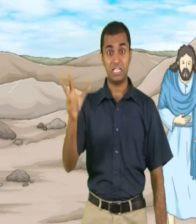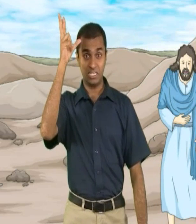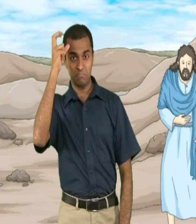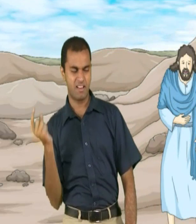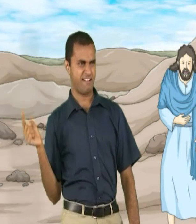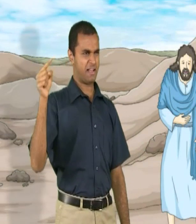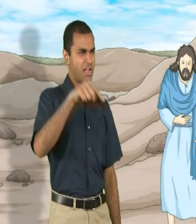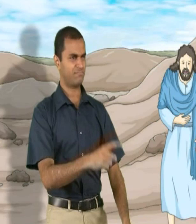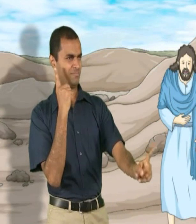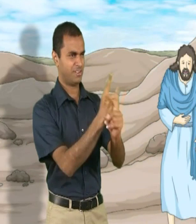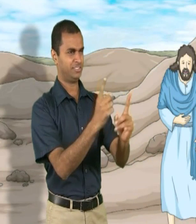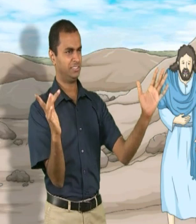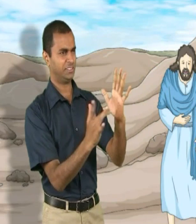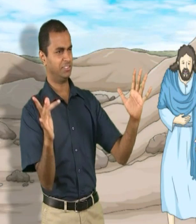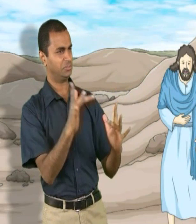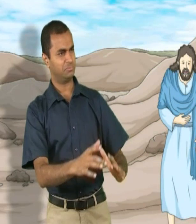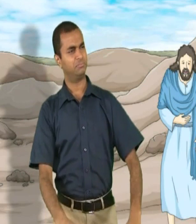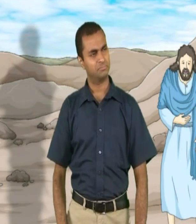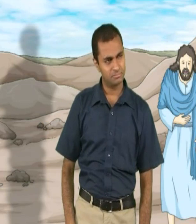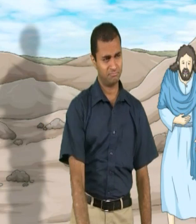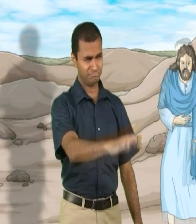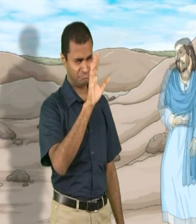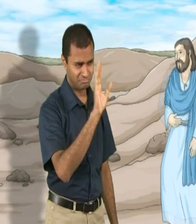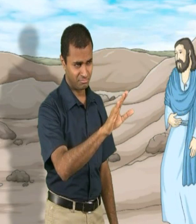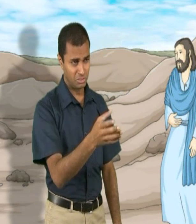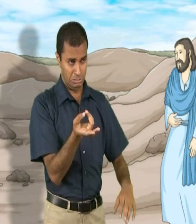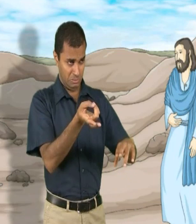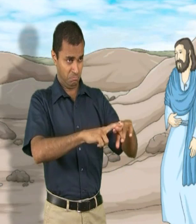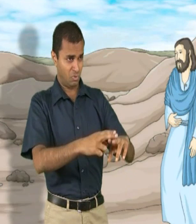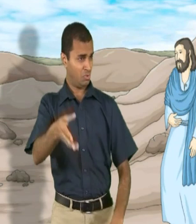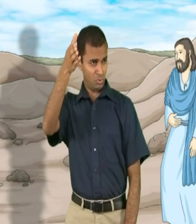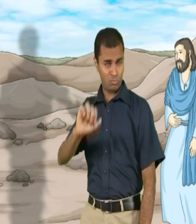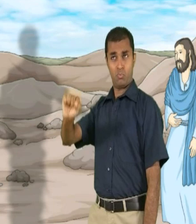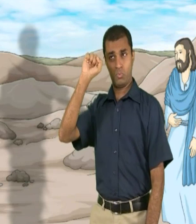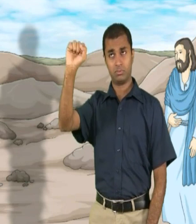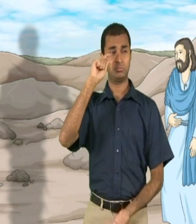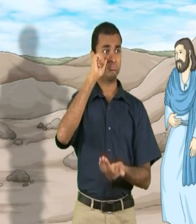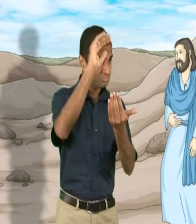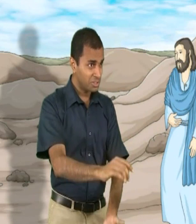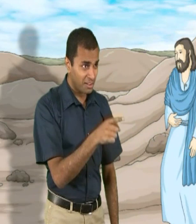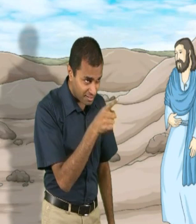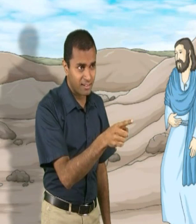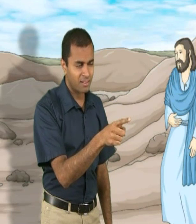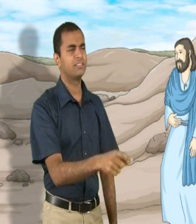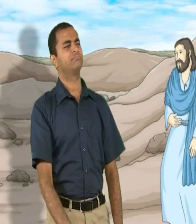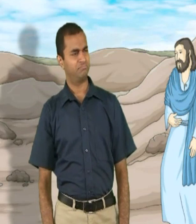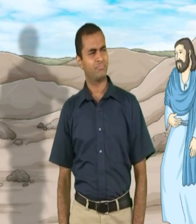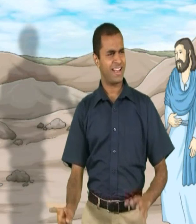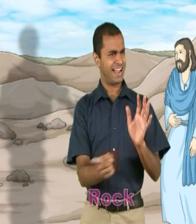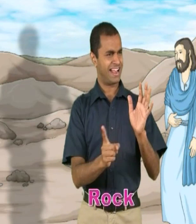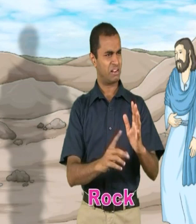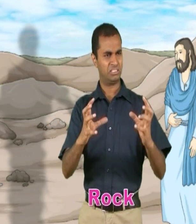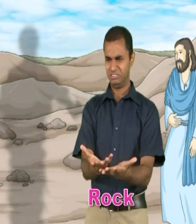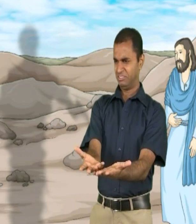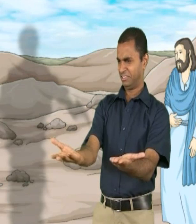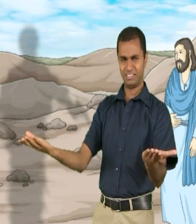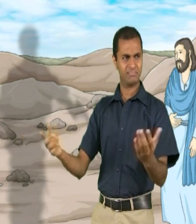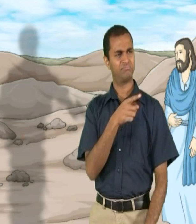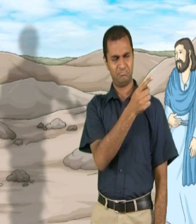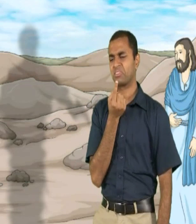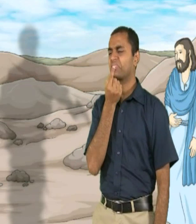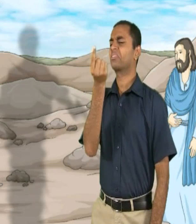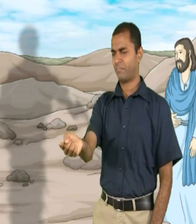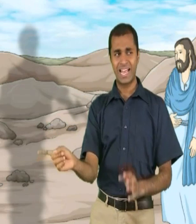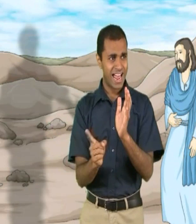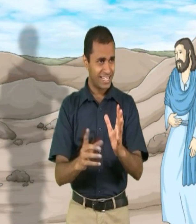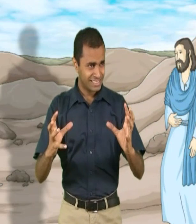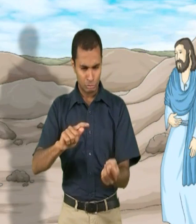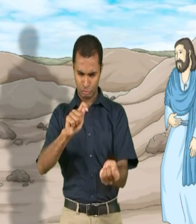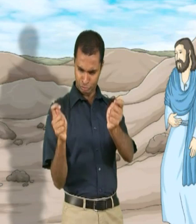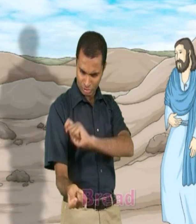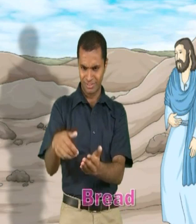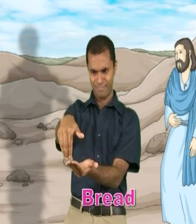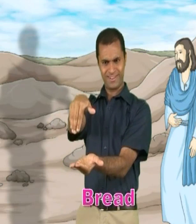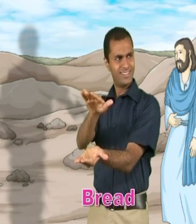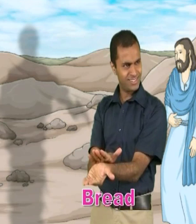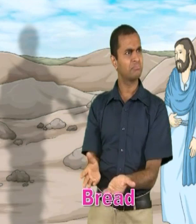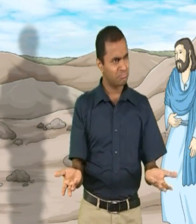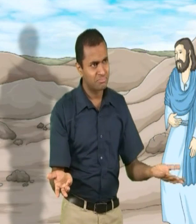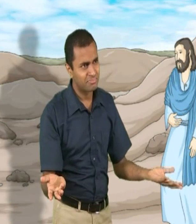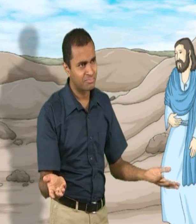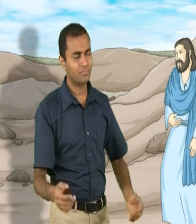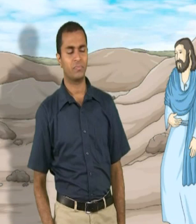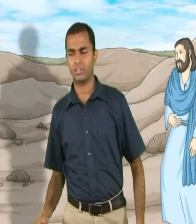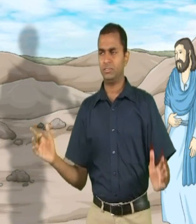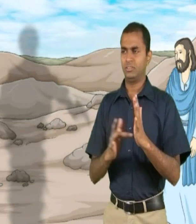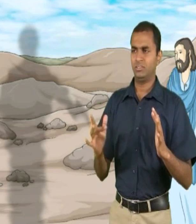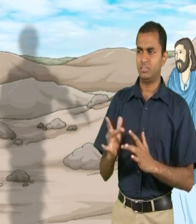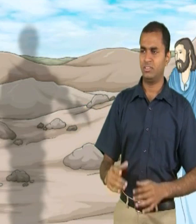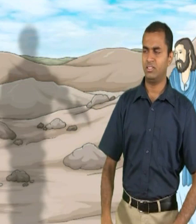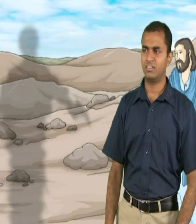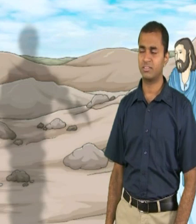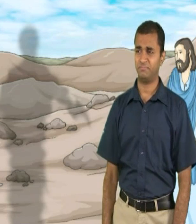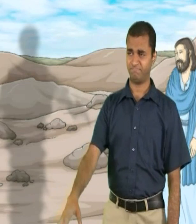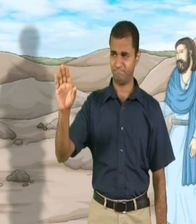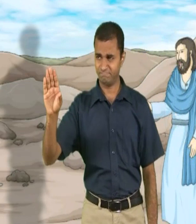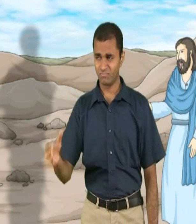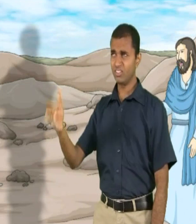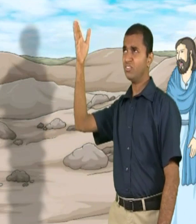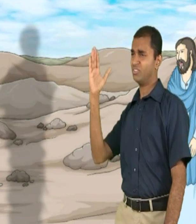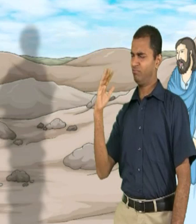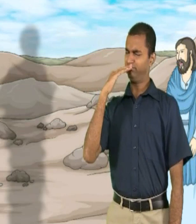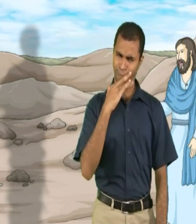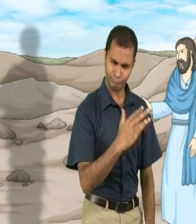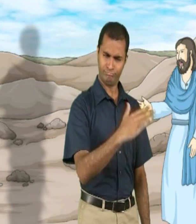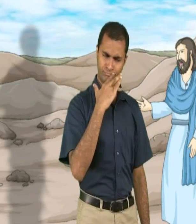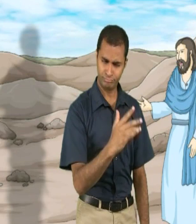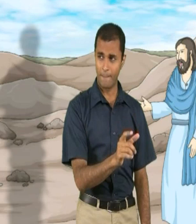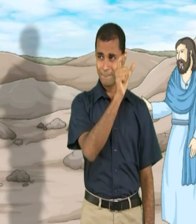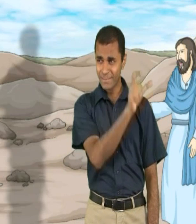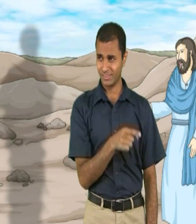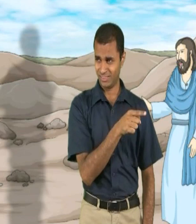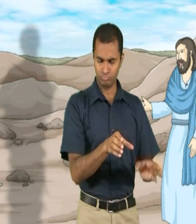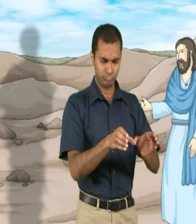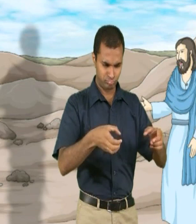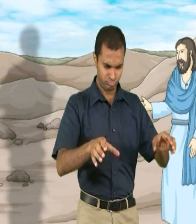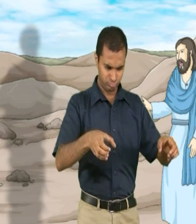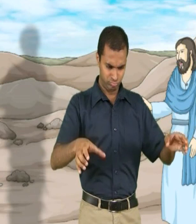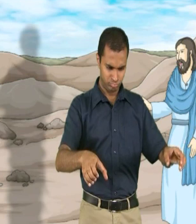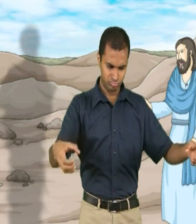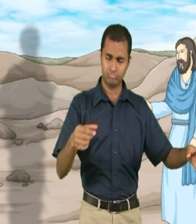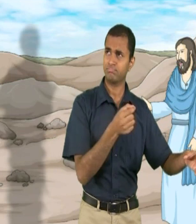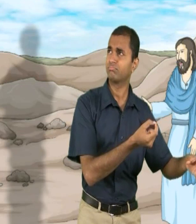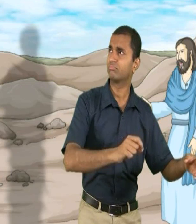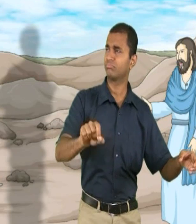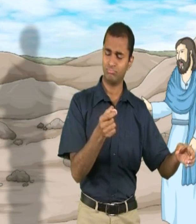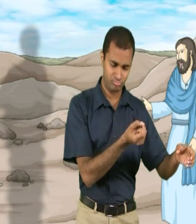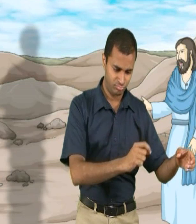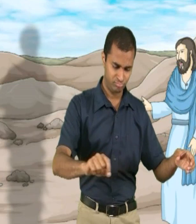The tempter came to Him and said, “If You are the Son of God, tell these stones to become bread.”